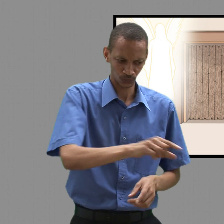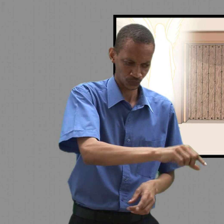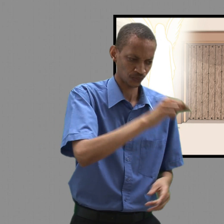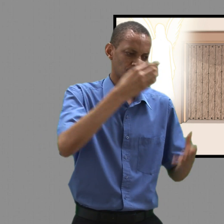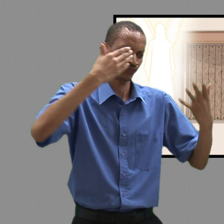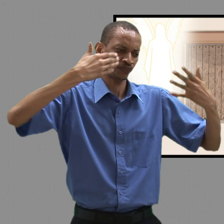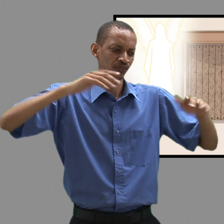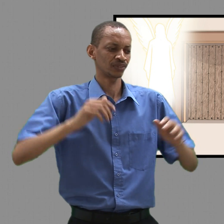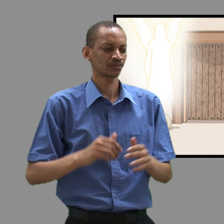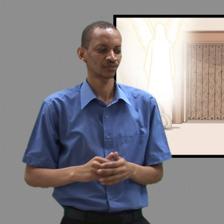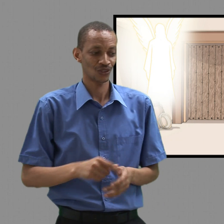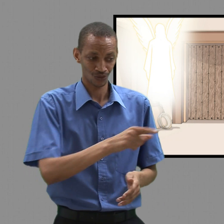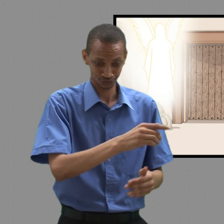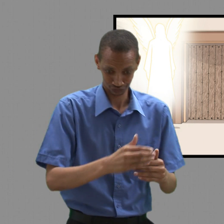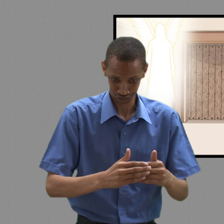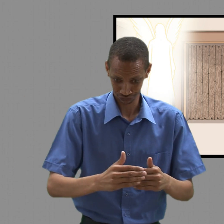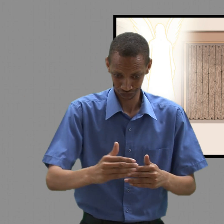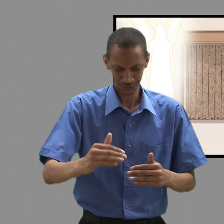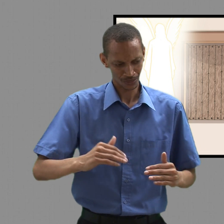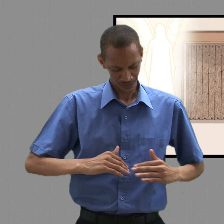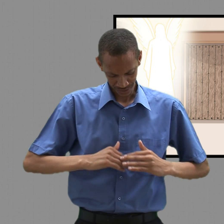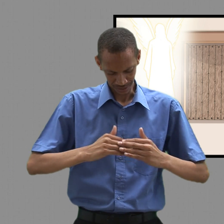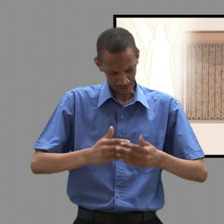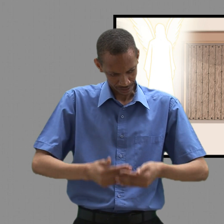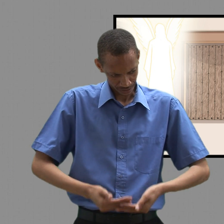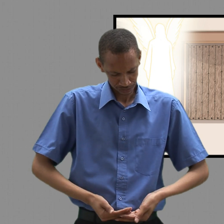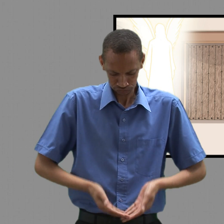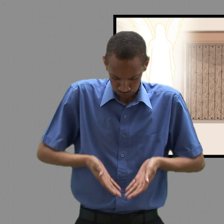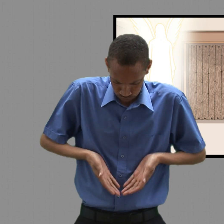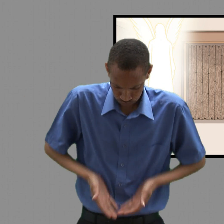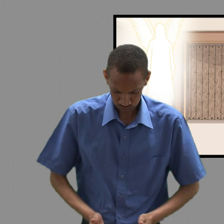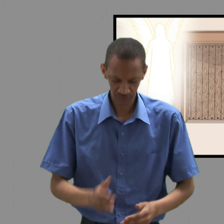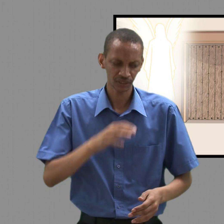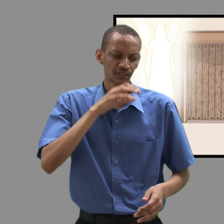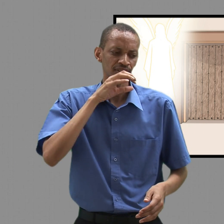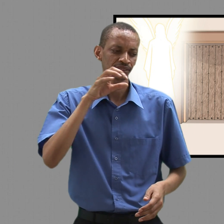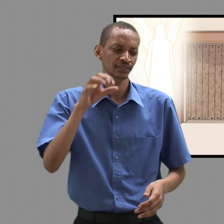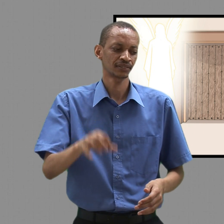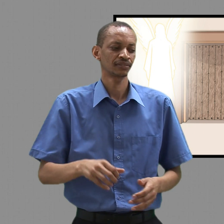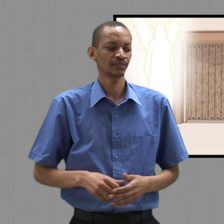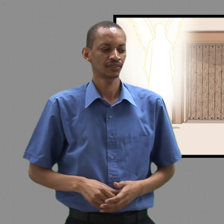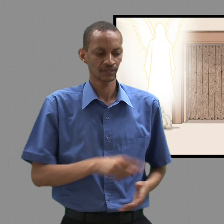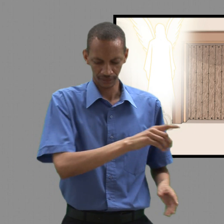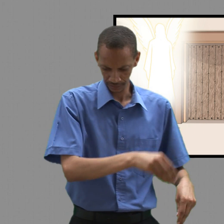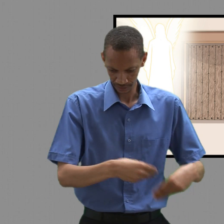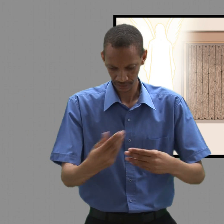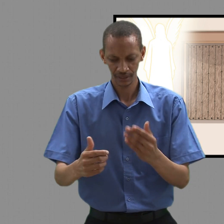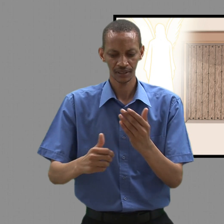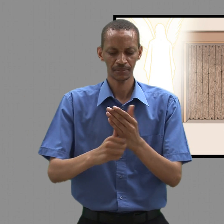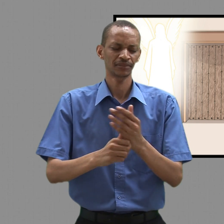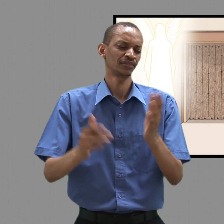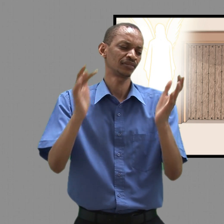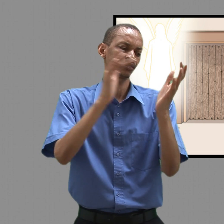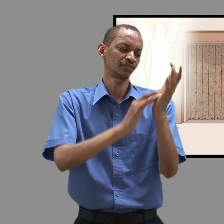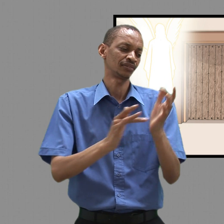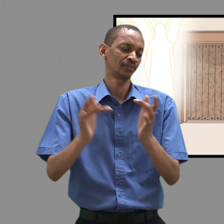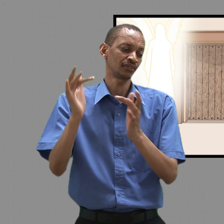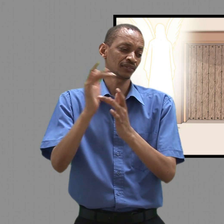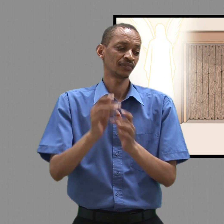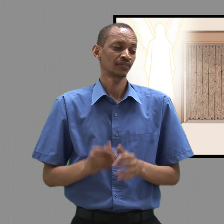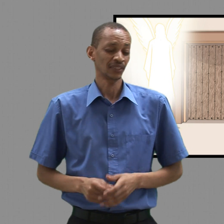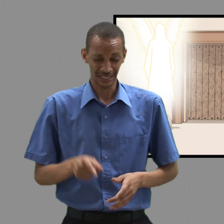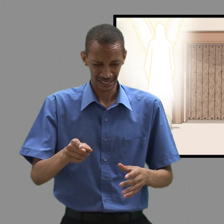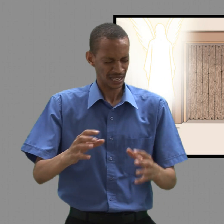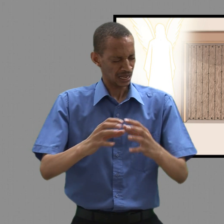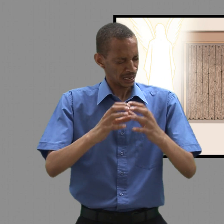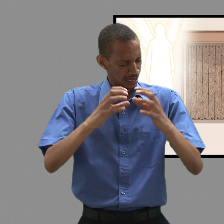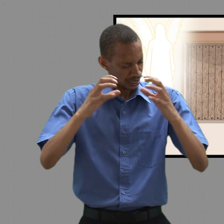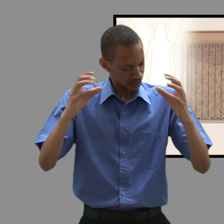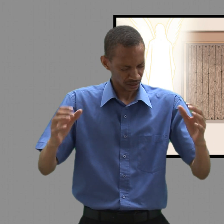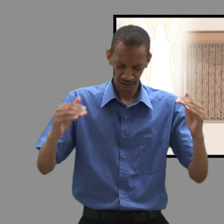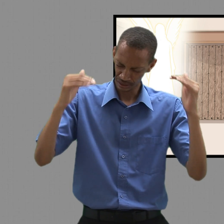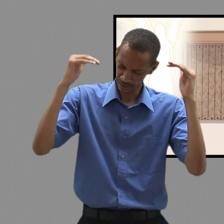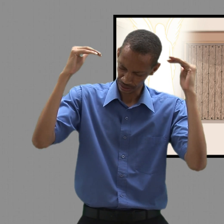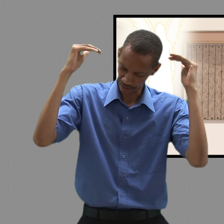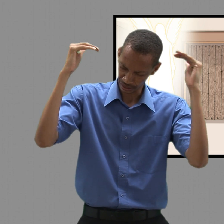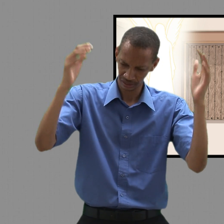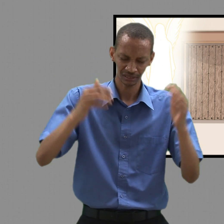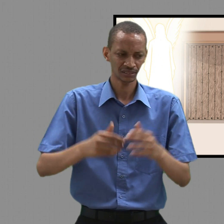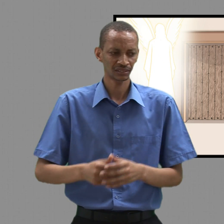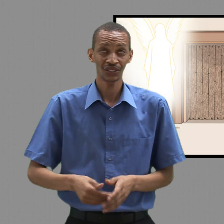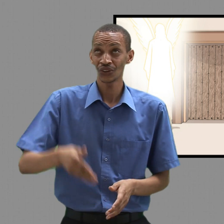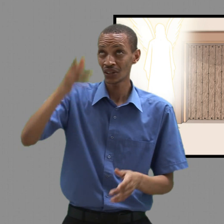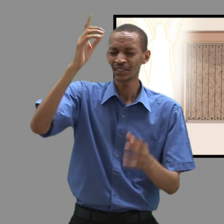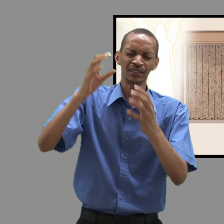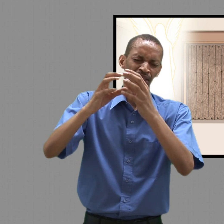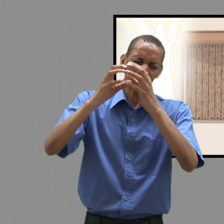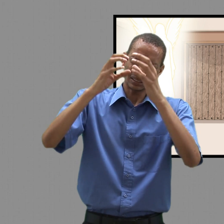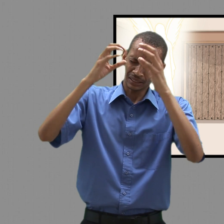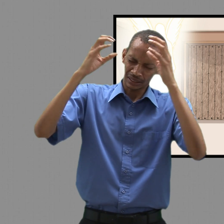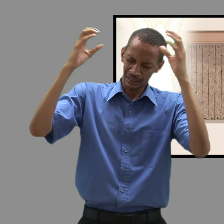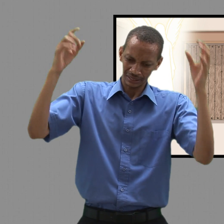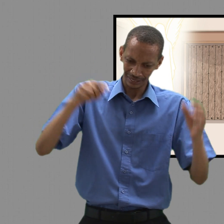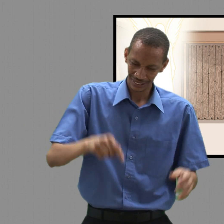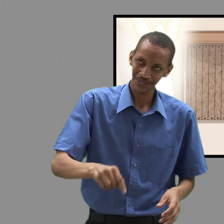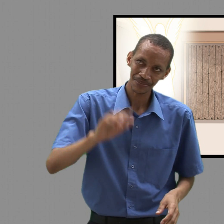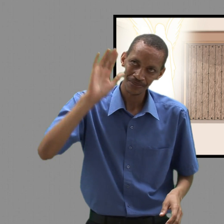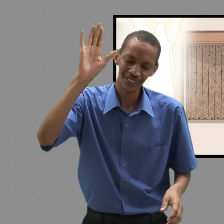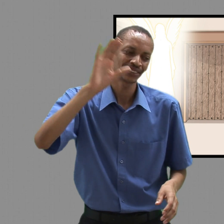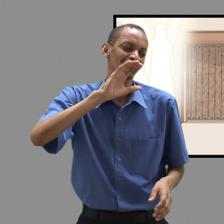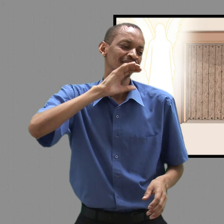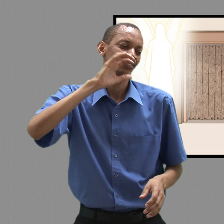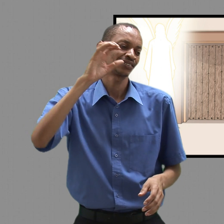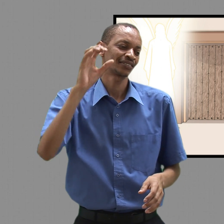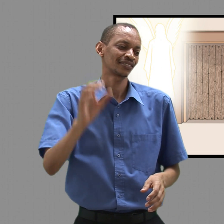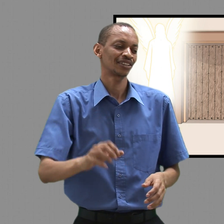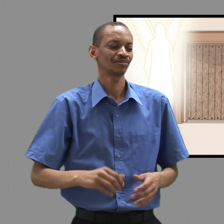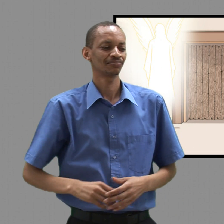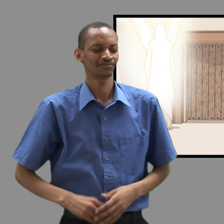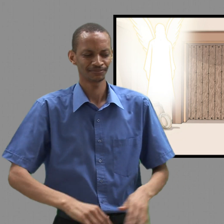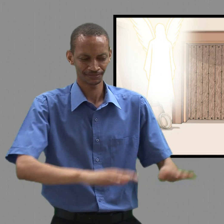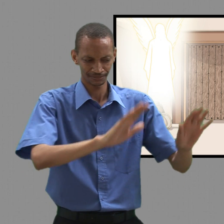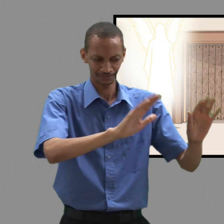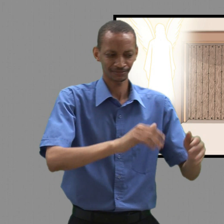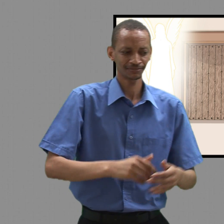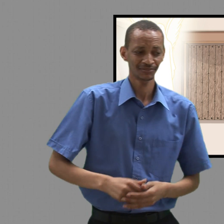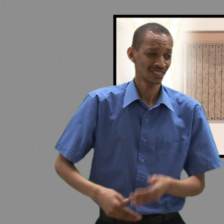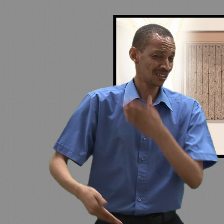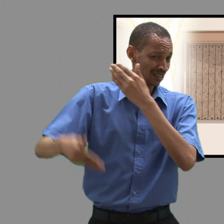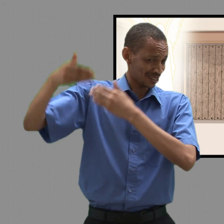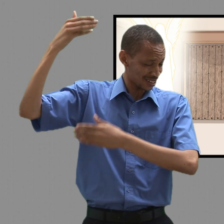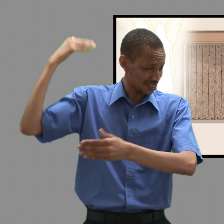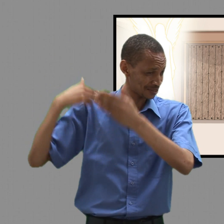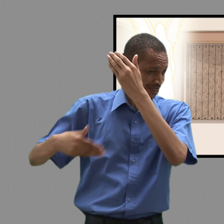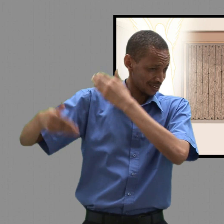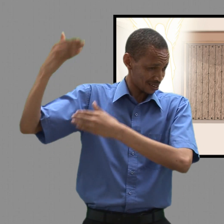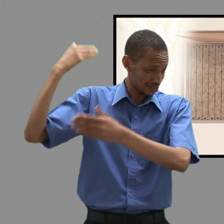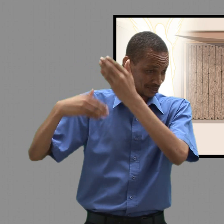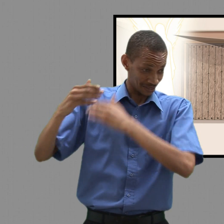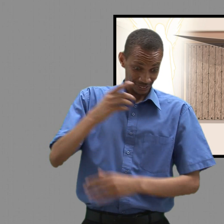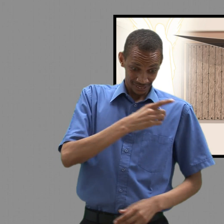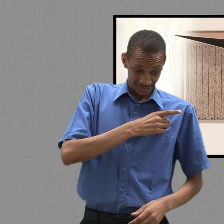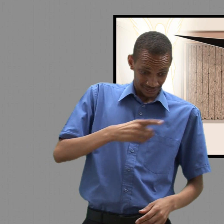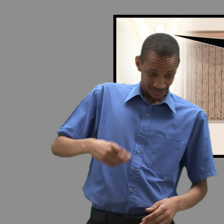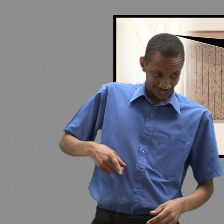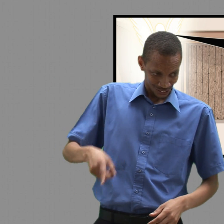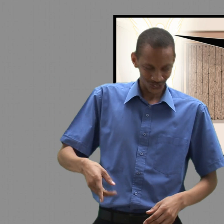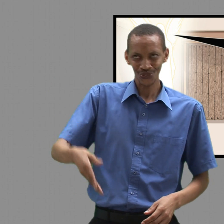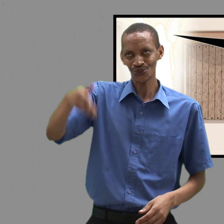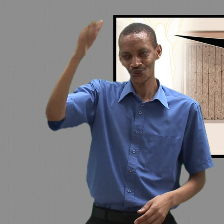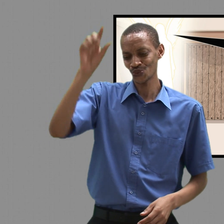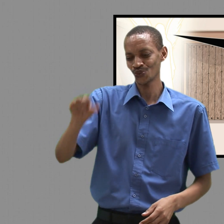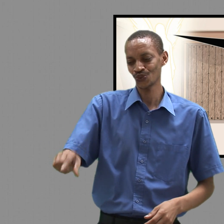Behold, you will conceive and give birth to a son, and you are to give Him the name Jesus. He will be great and will be called the Son of the Most High.